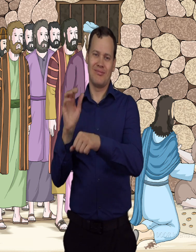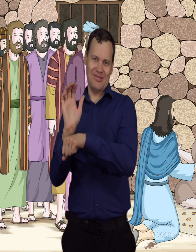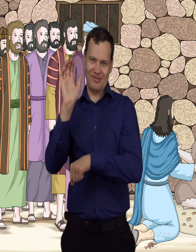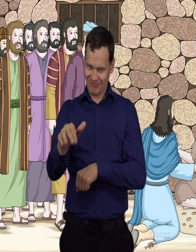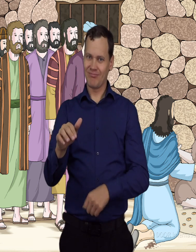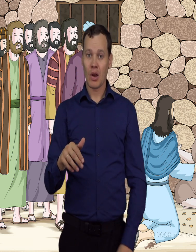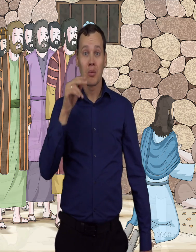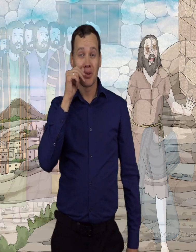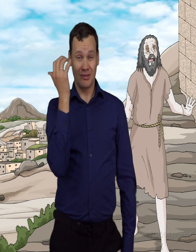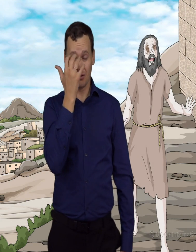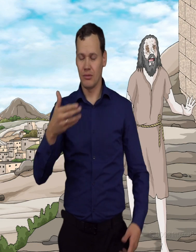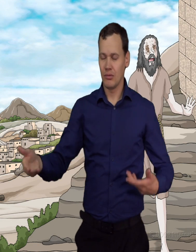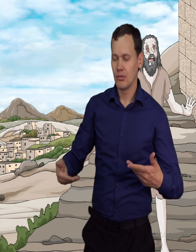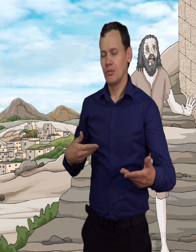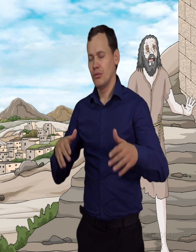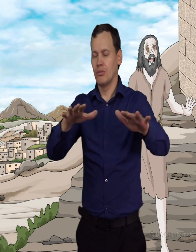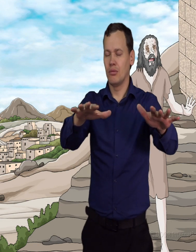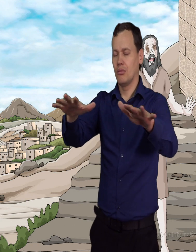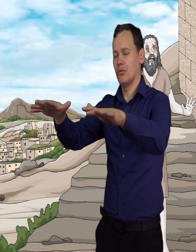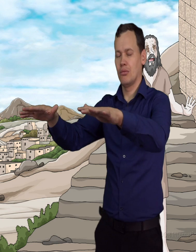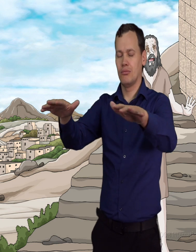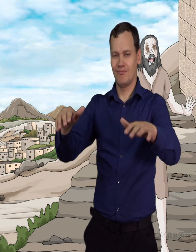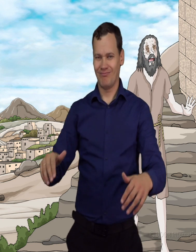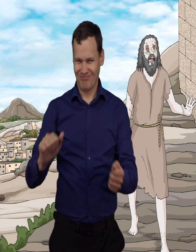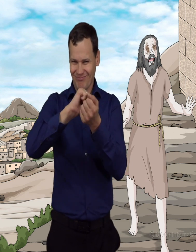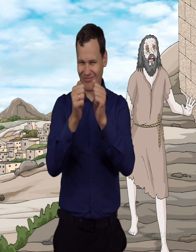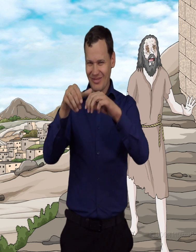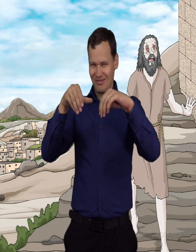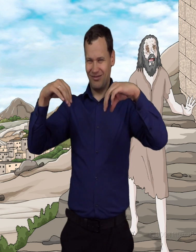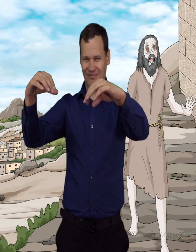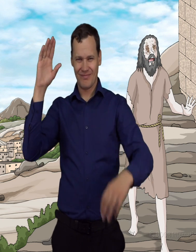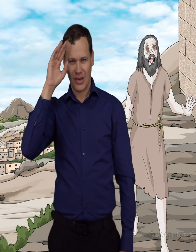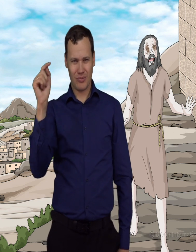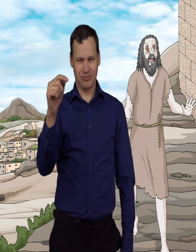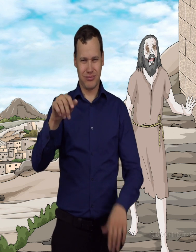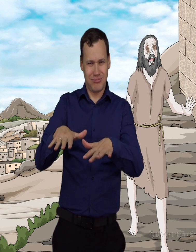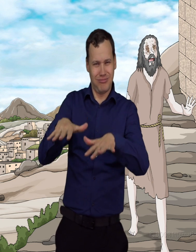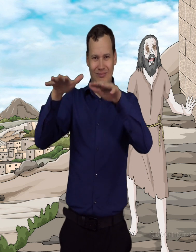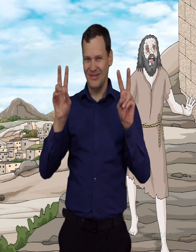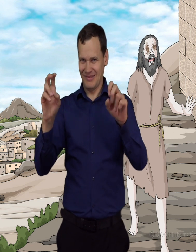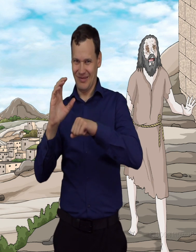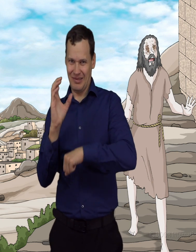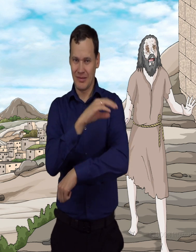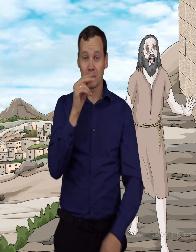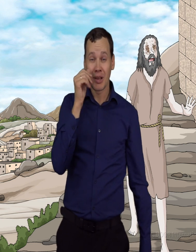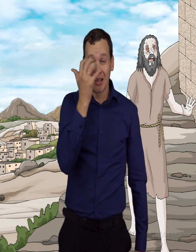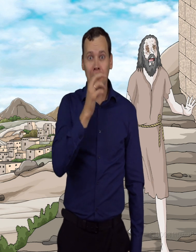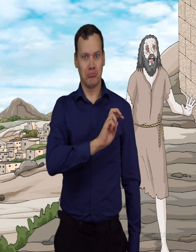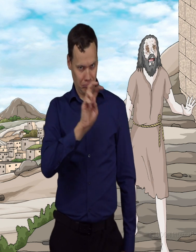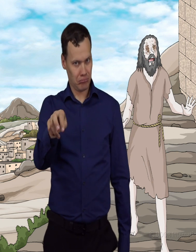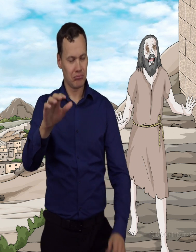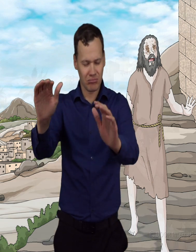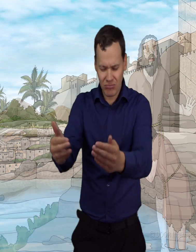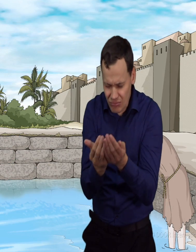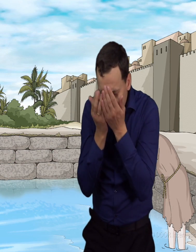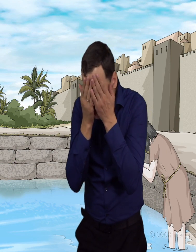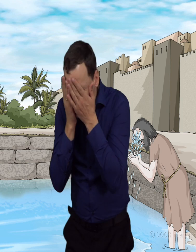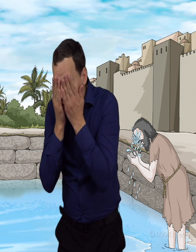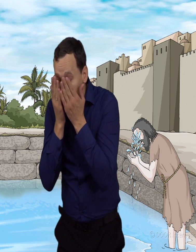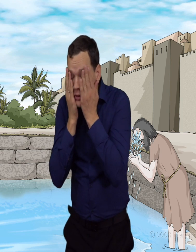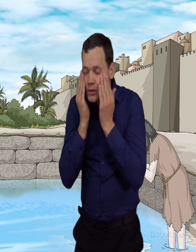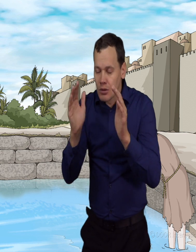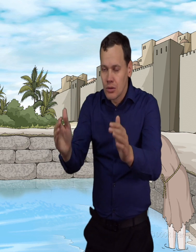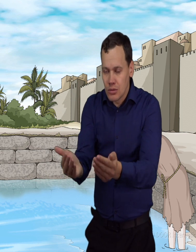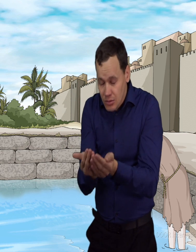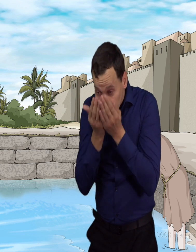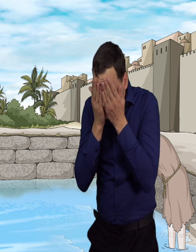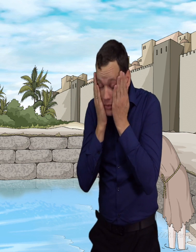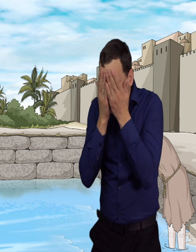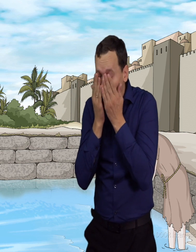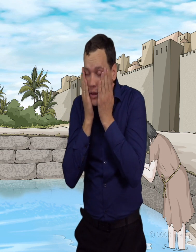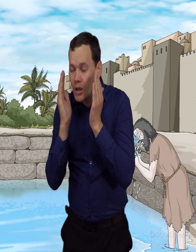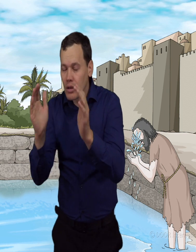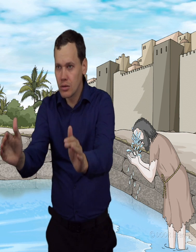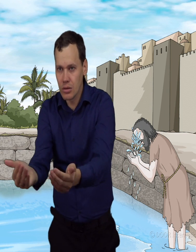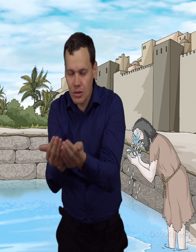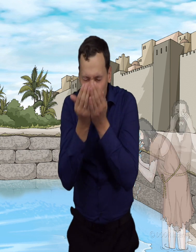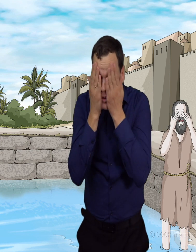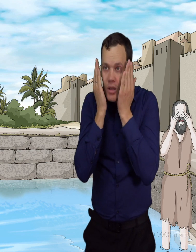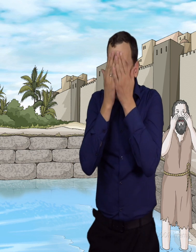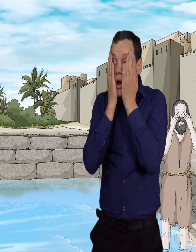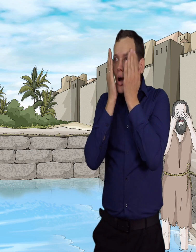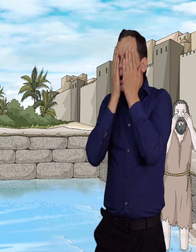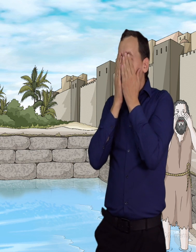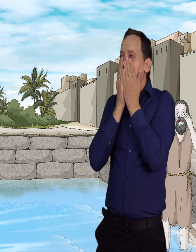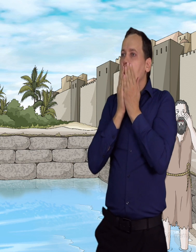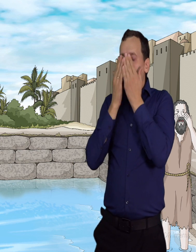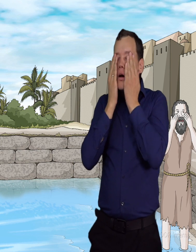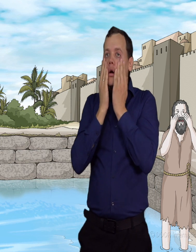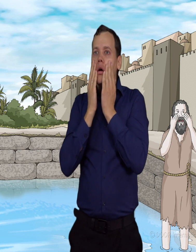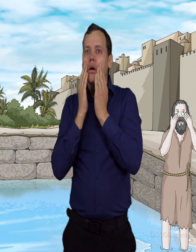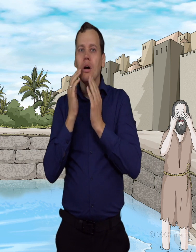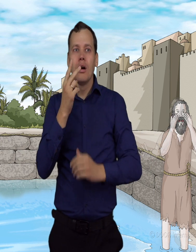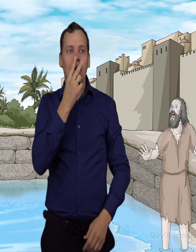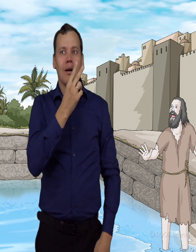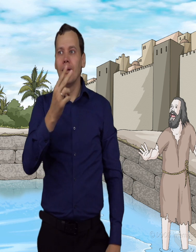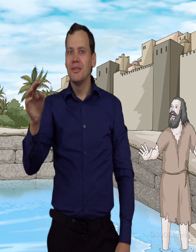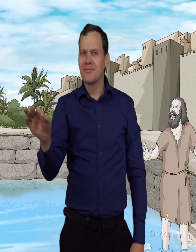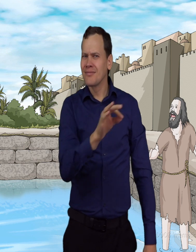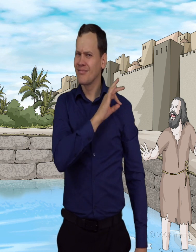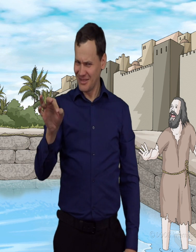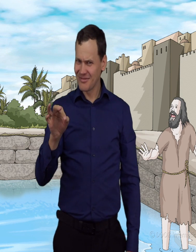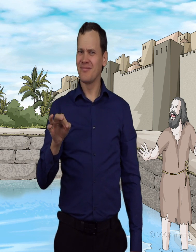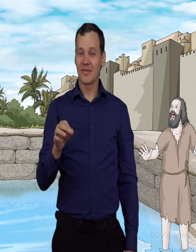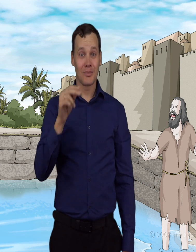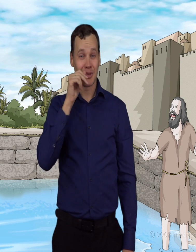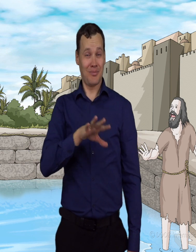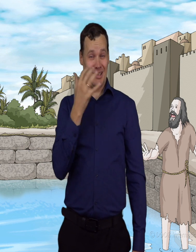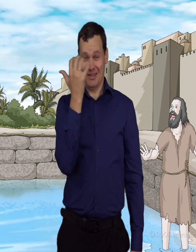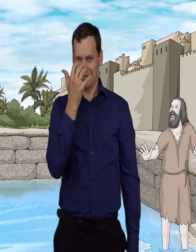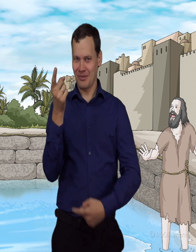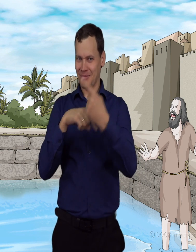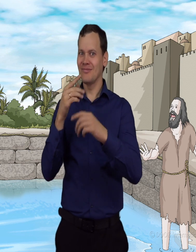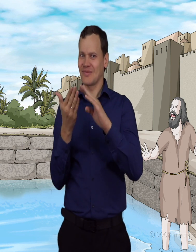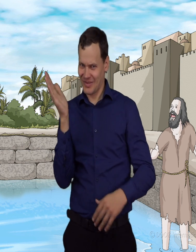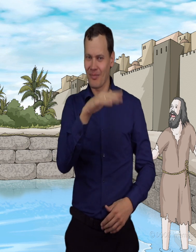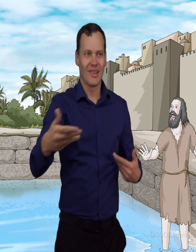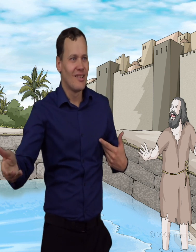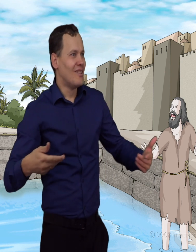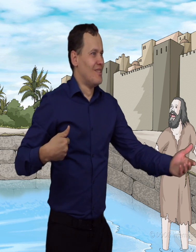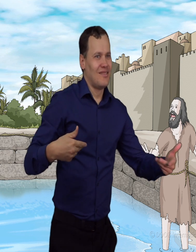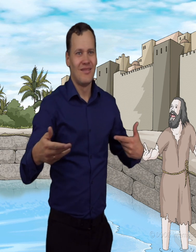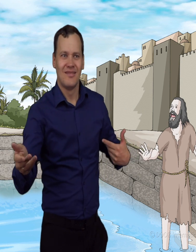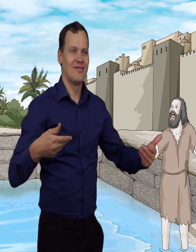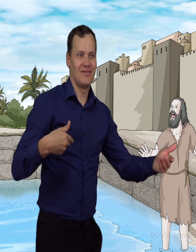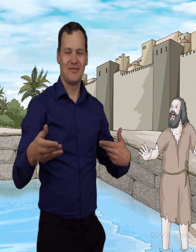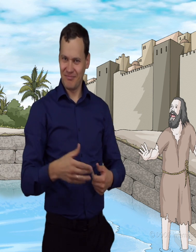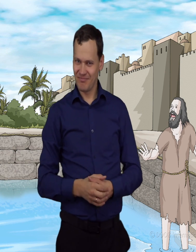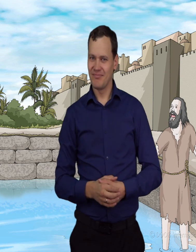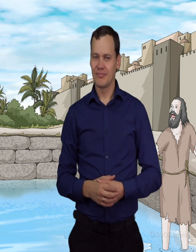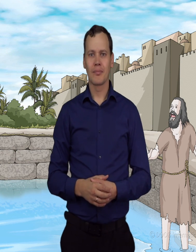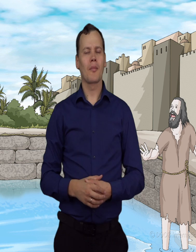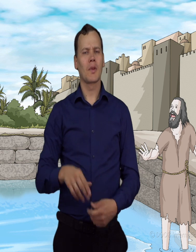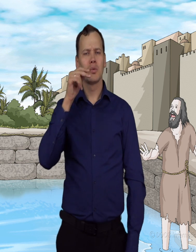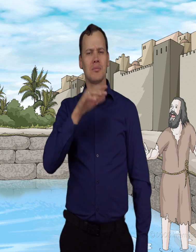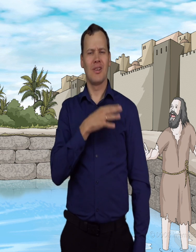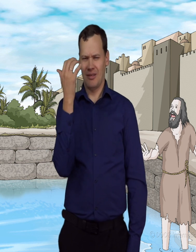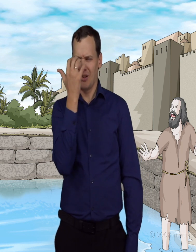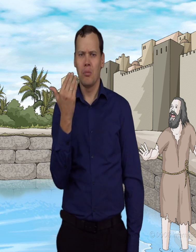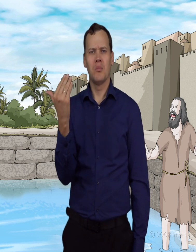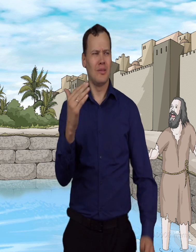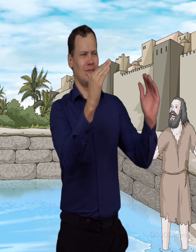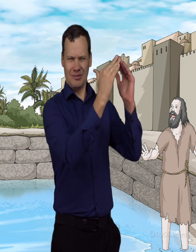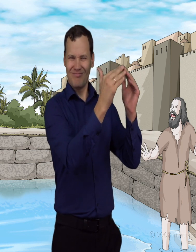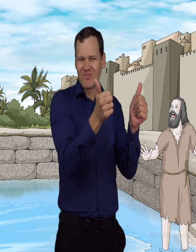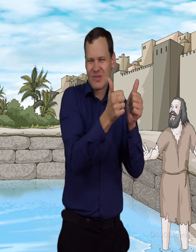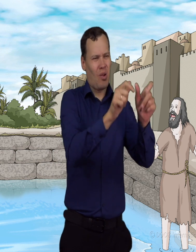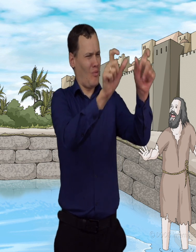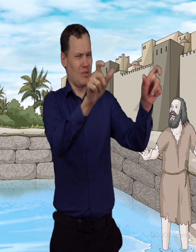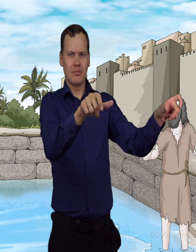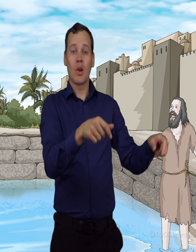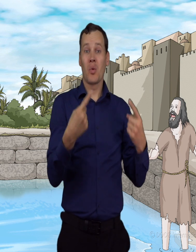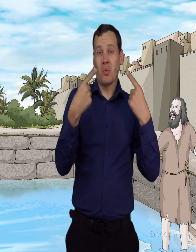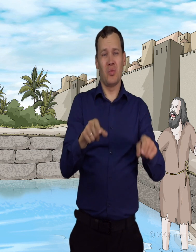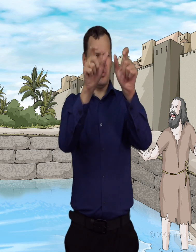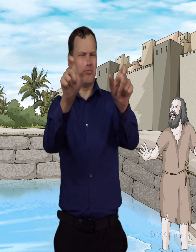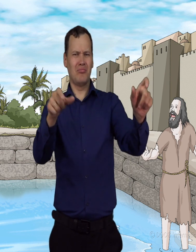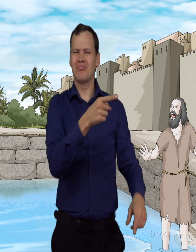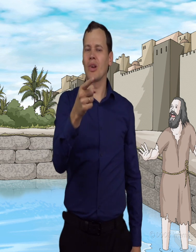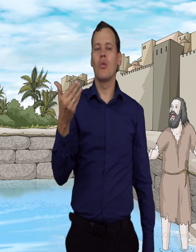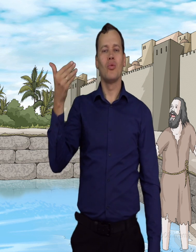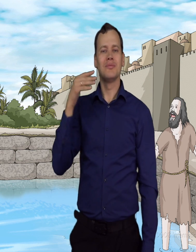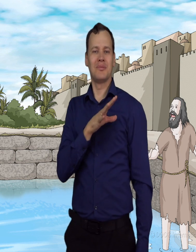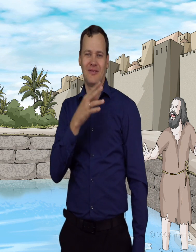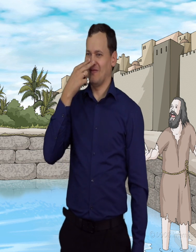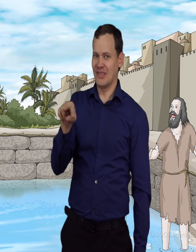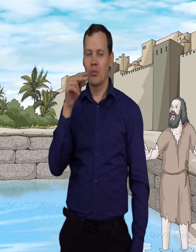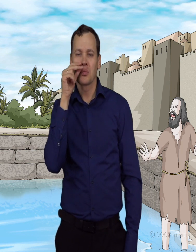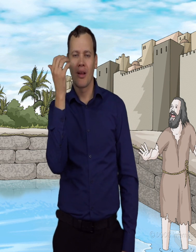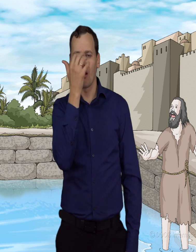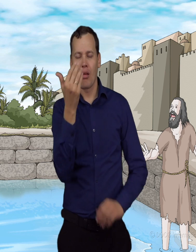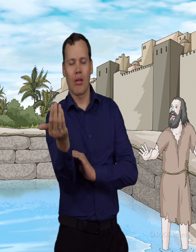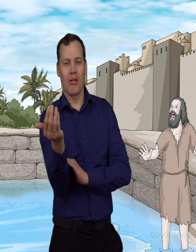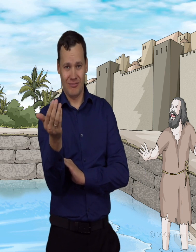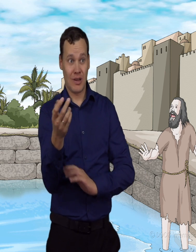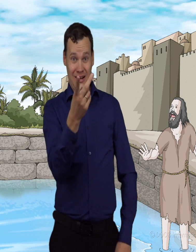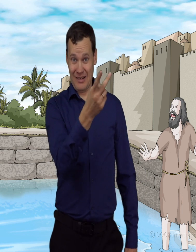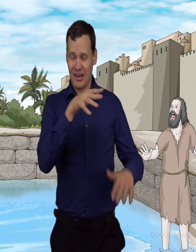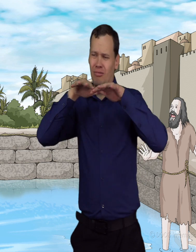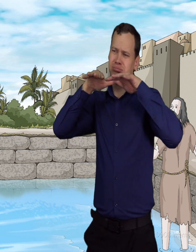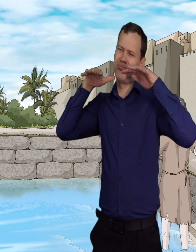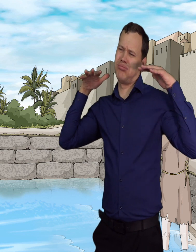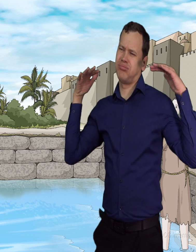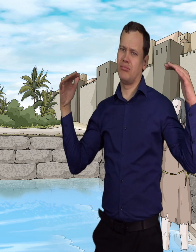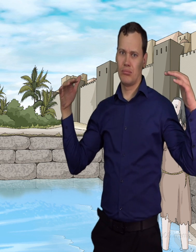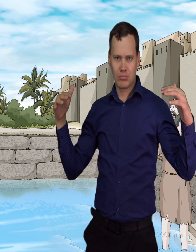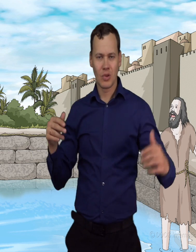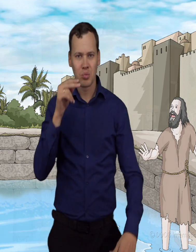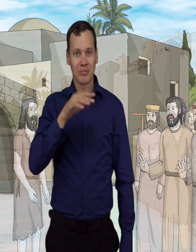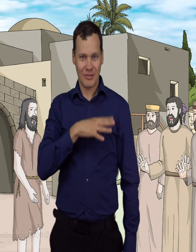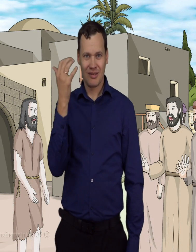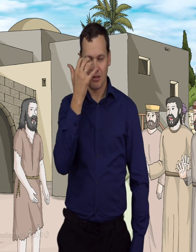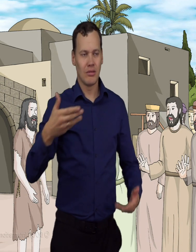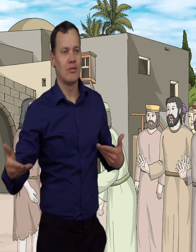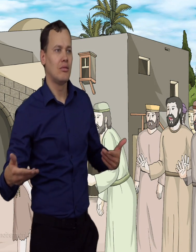So the man went and washed, and came back seeing.